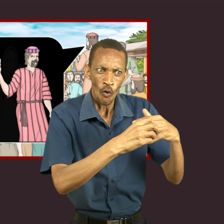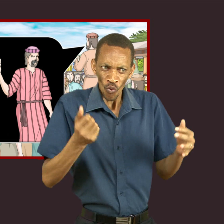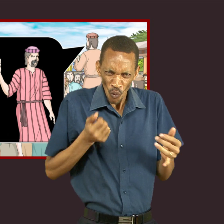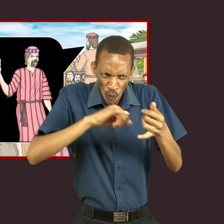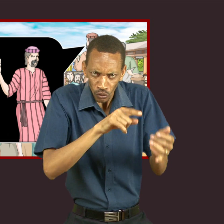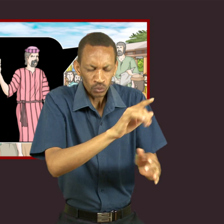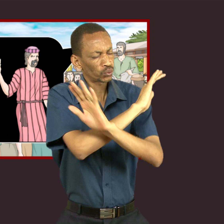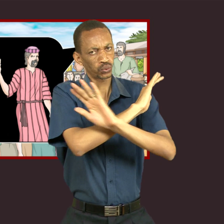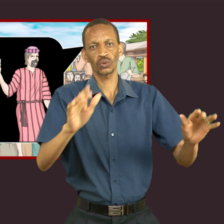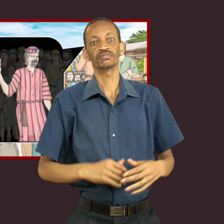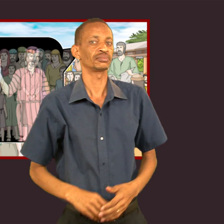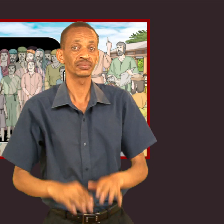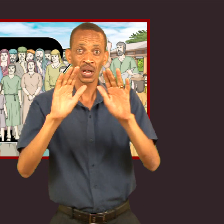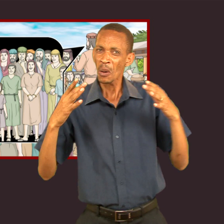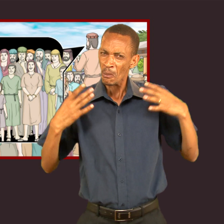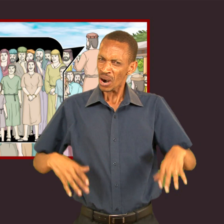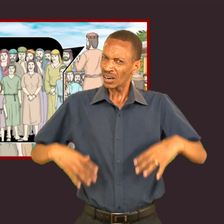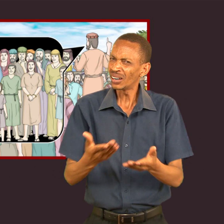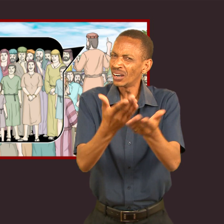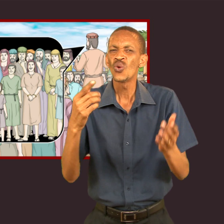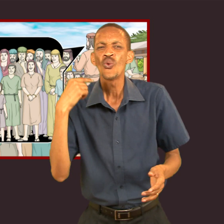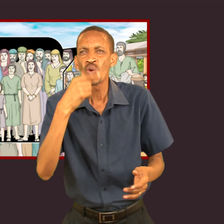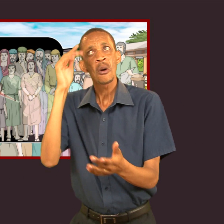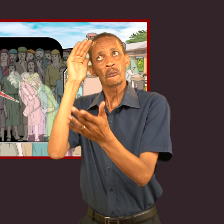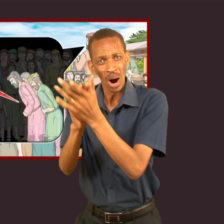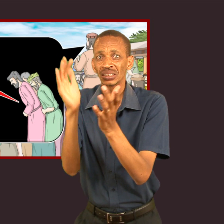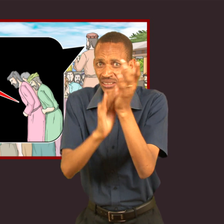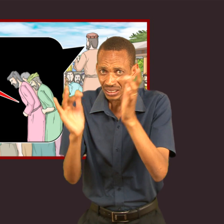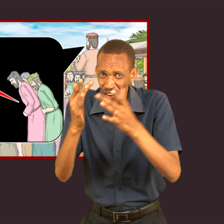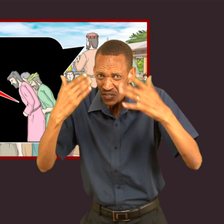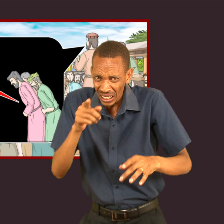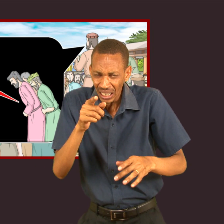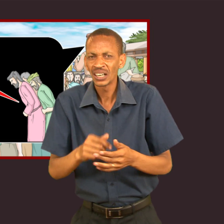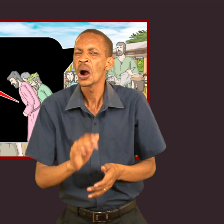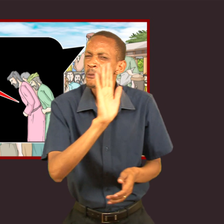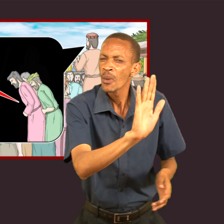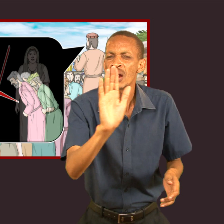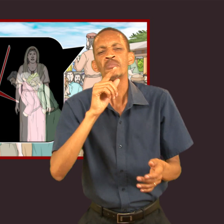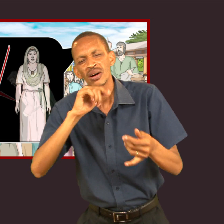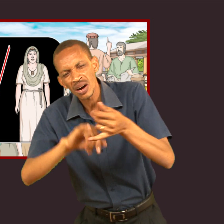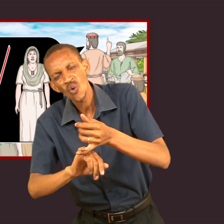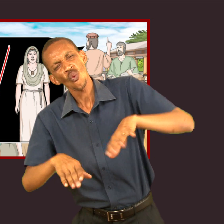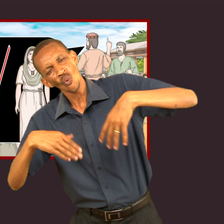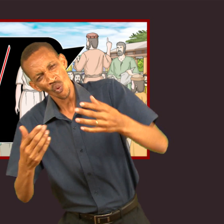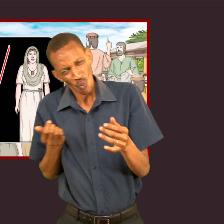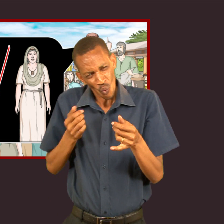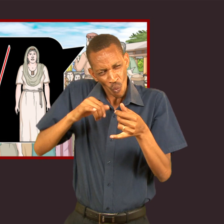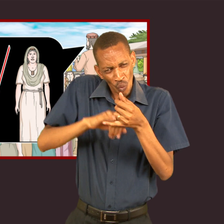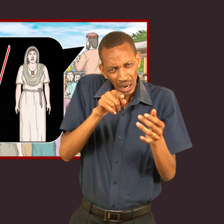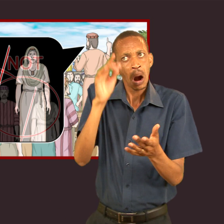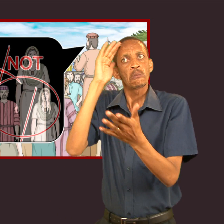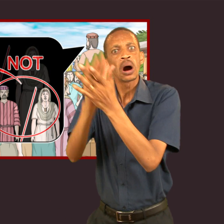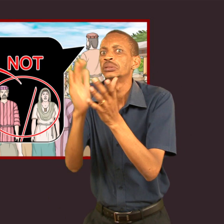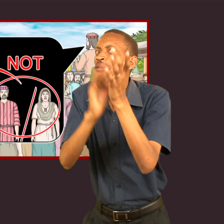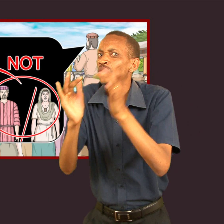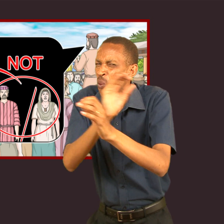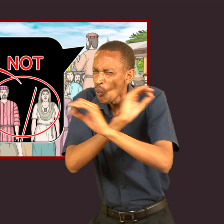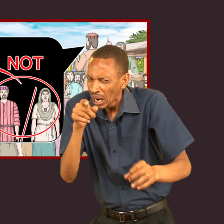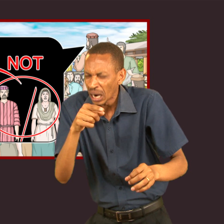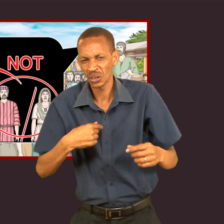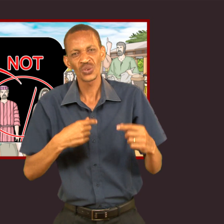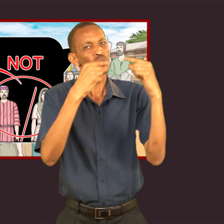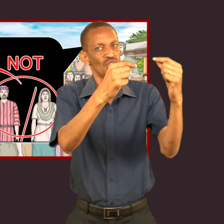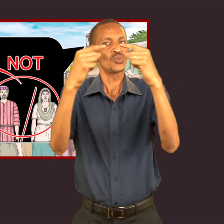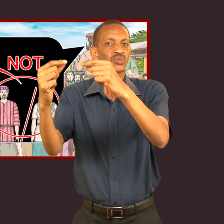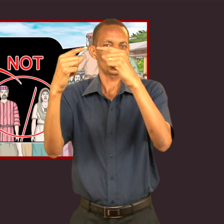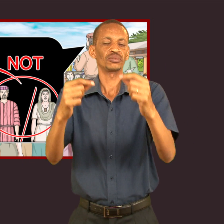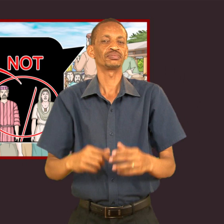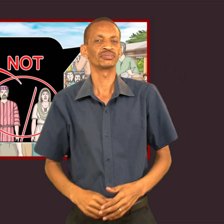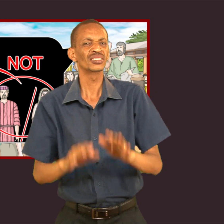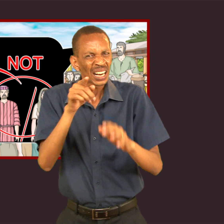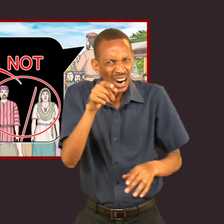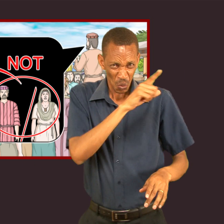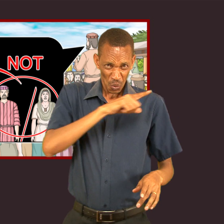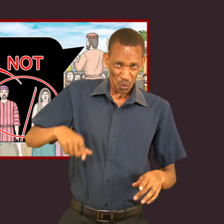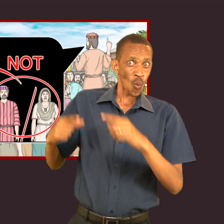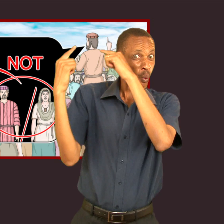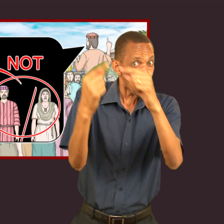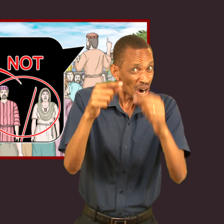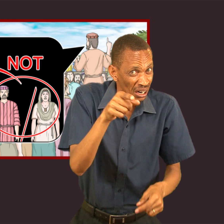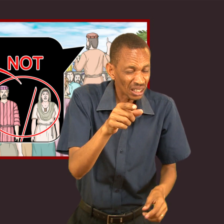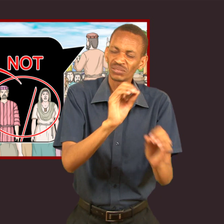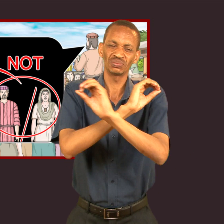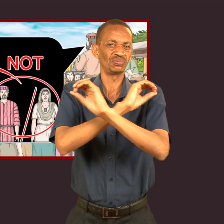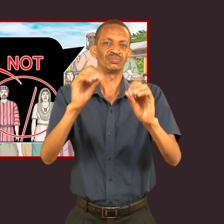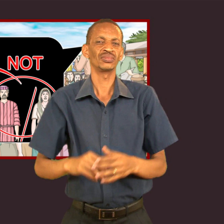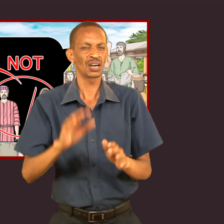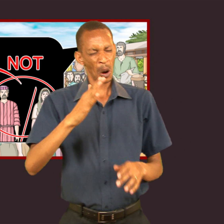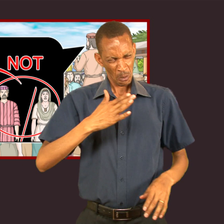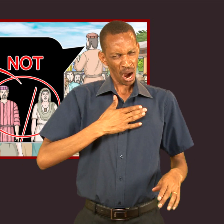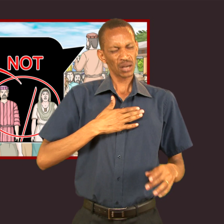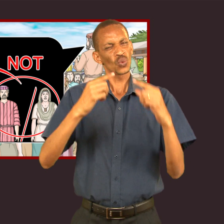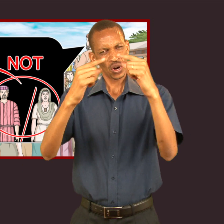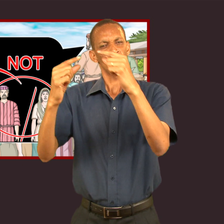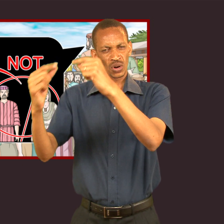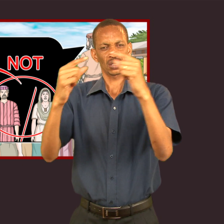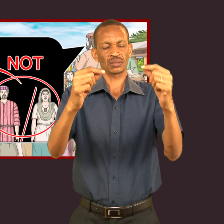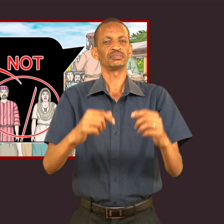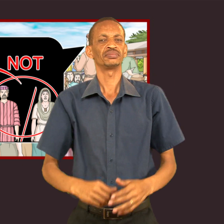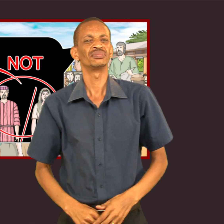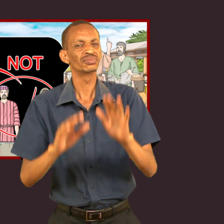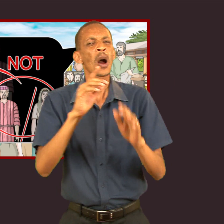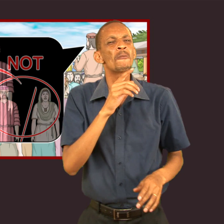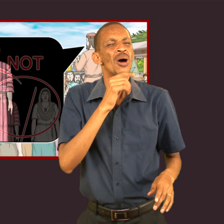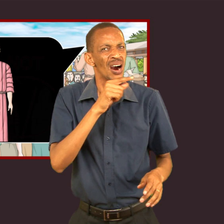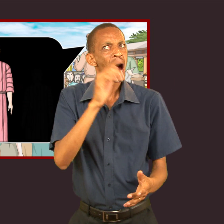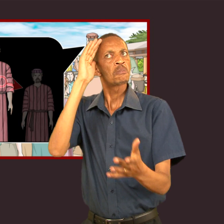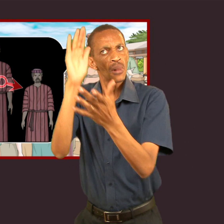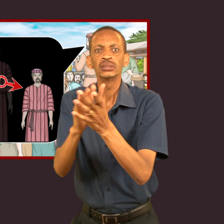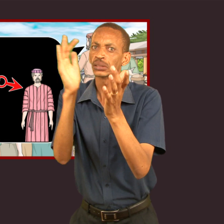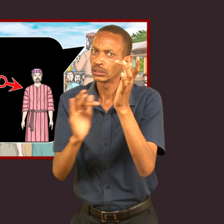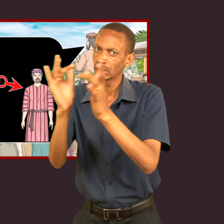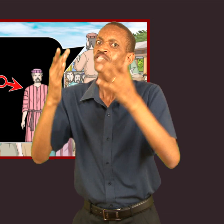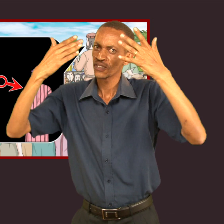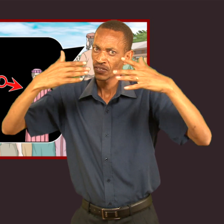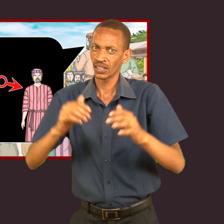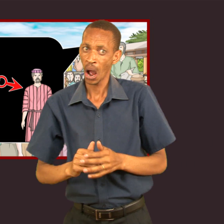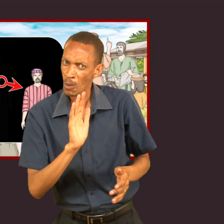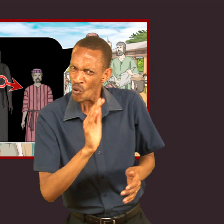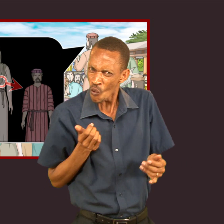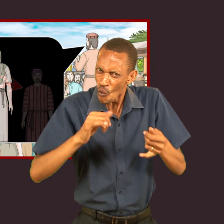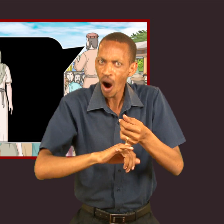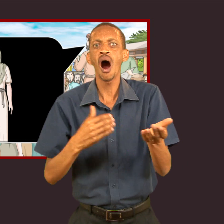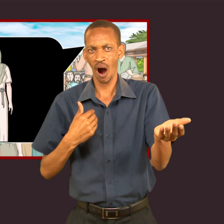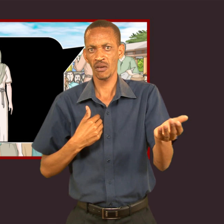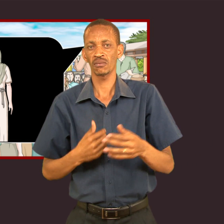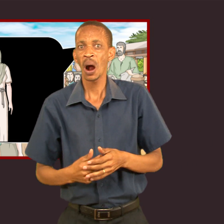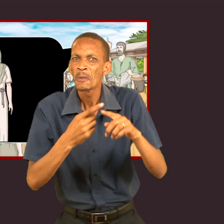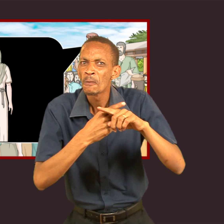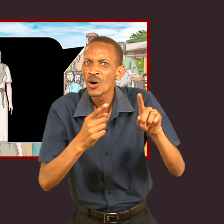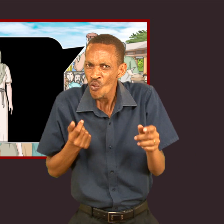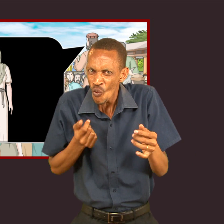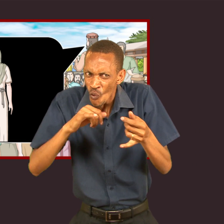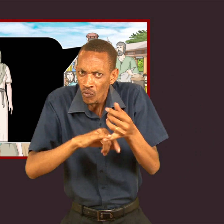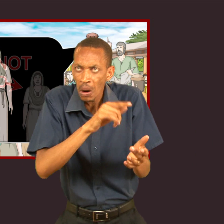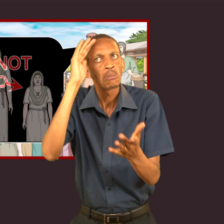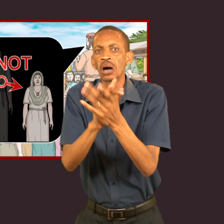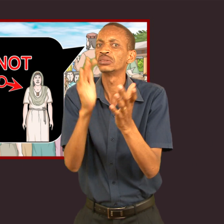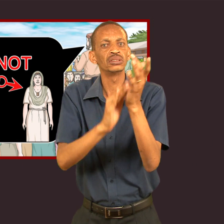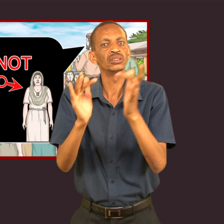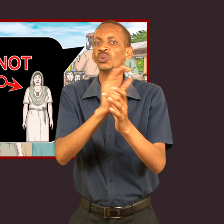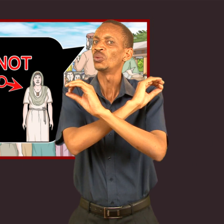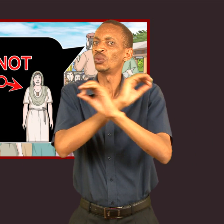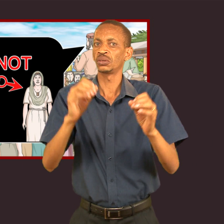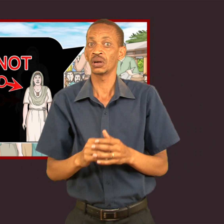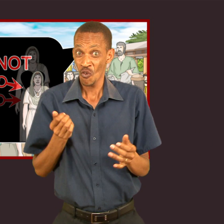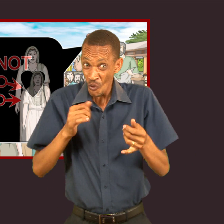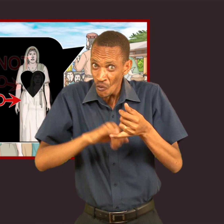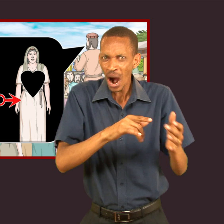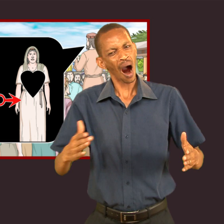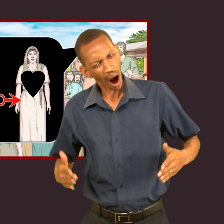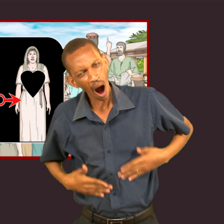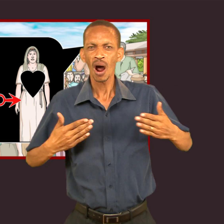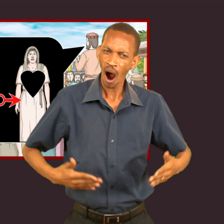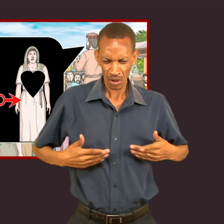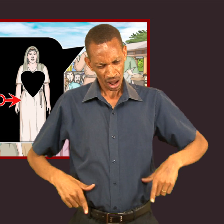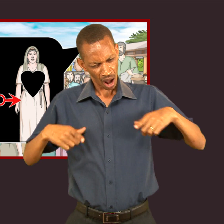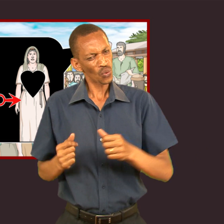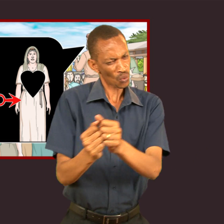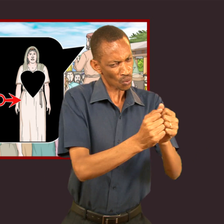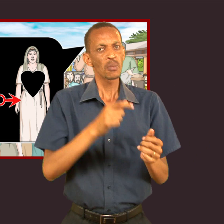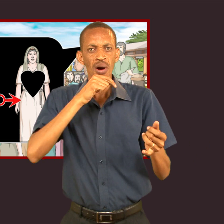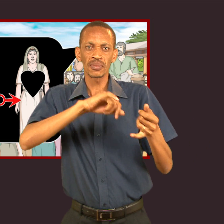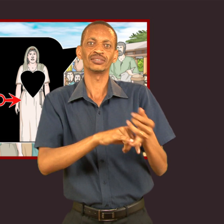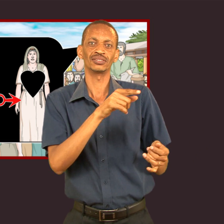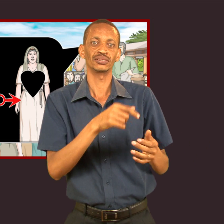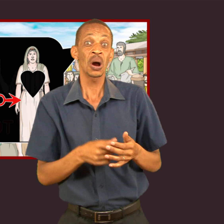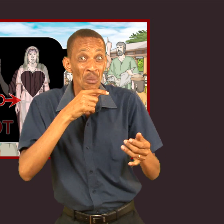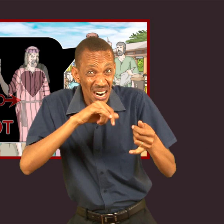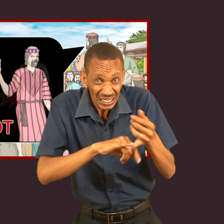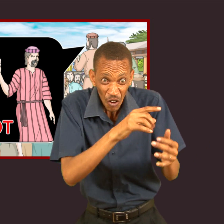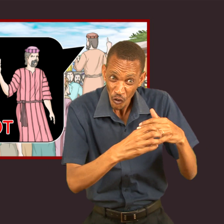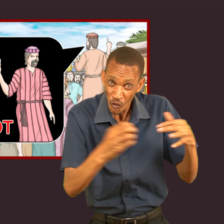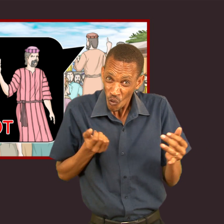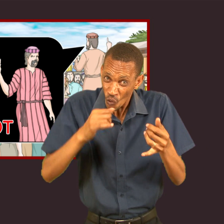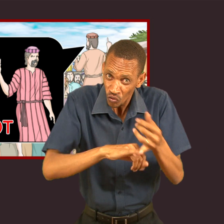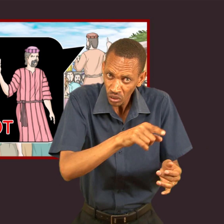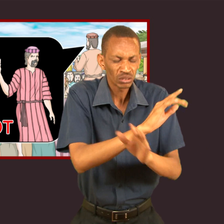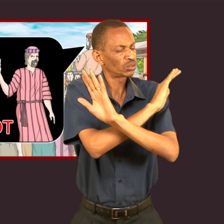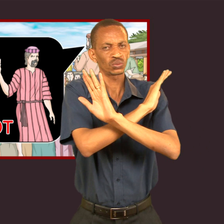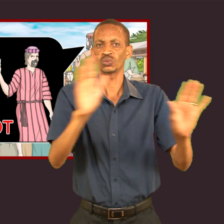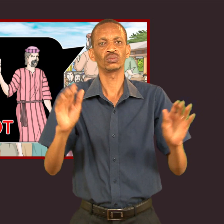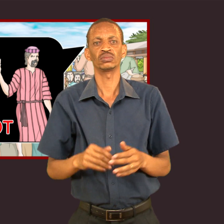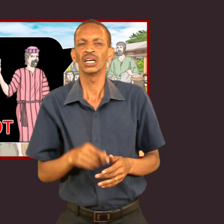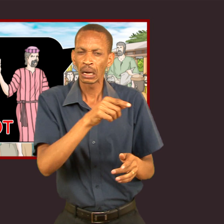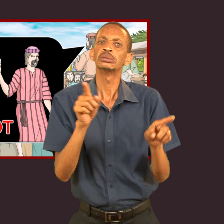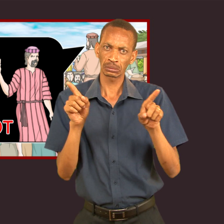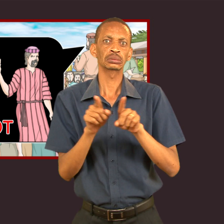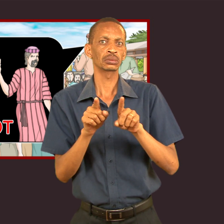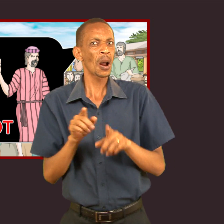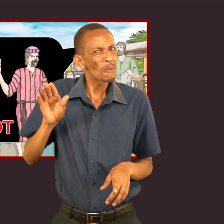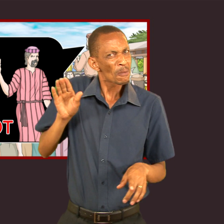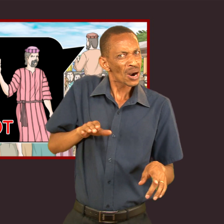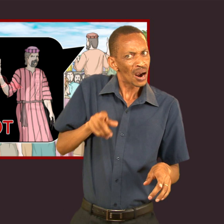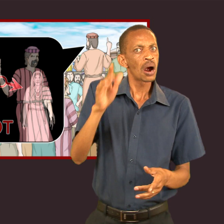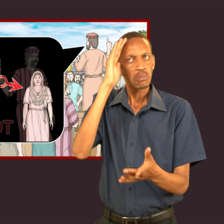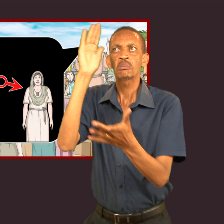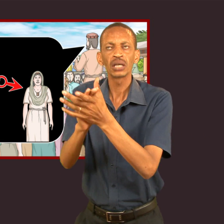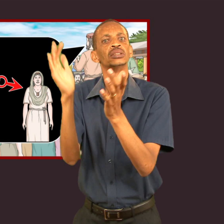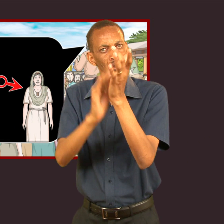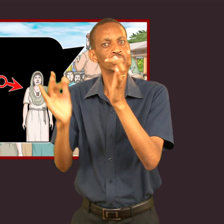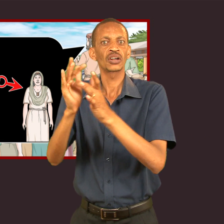To the rest I say this (I, not the Lord): If a brother has an unbelieving wife and she is willing to live with him, he must not divorce her.